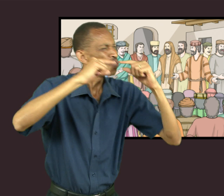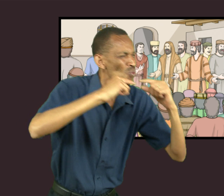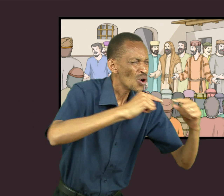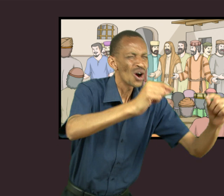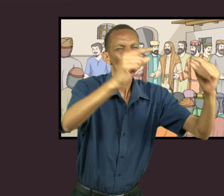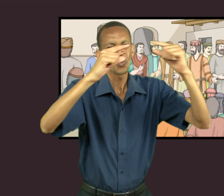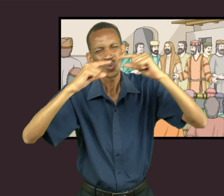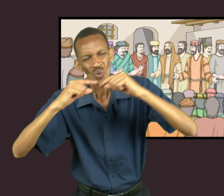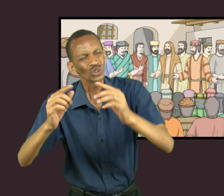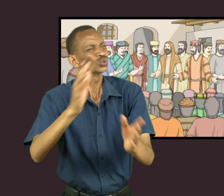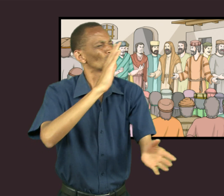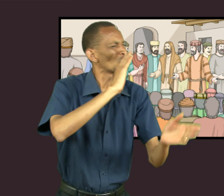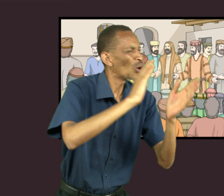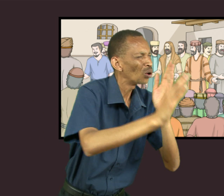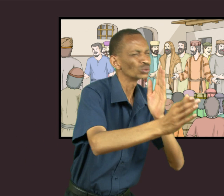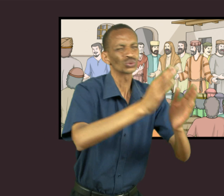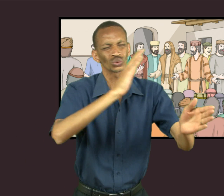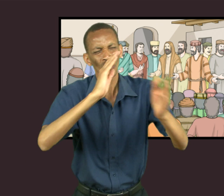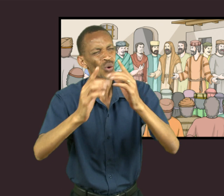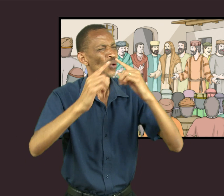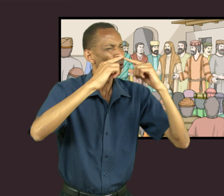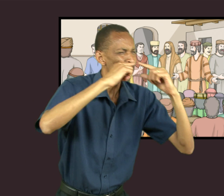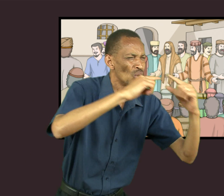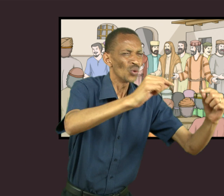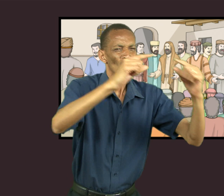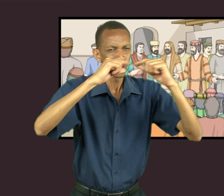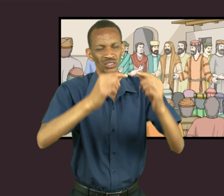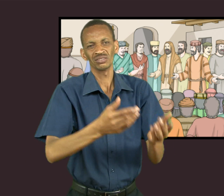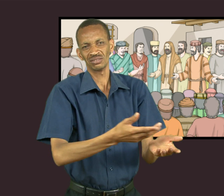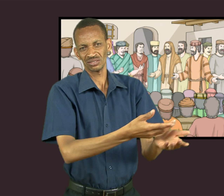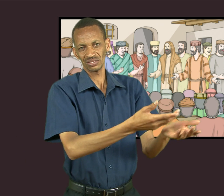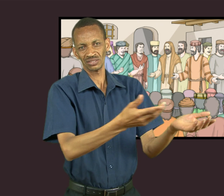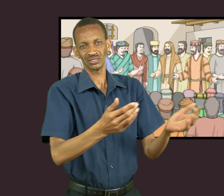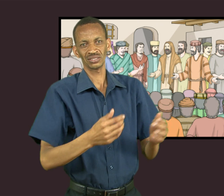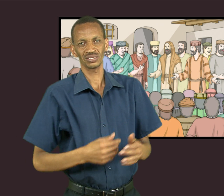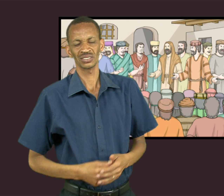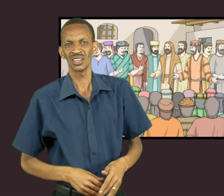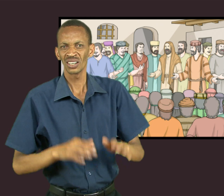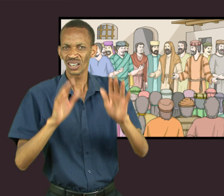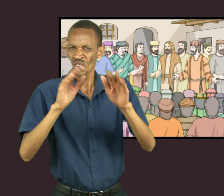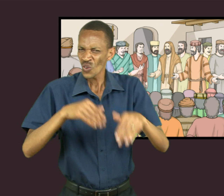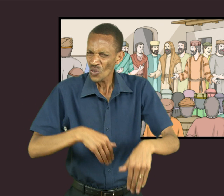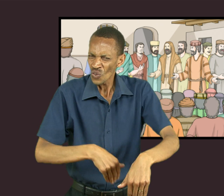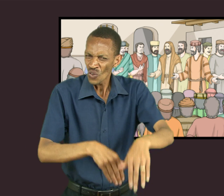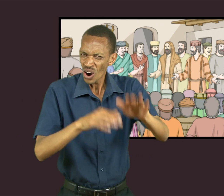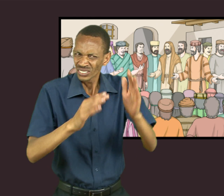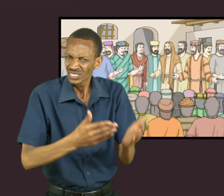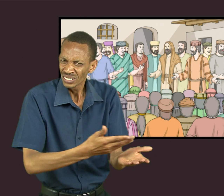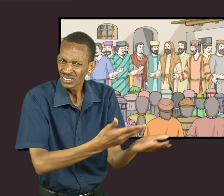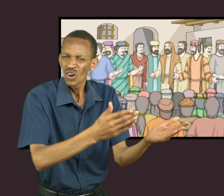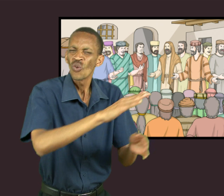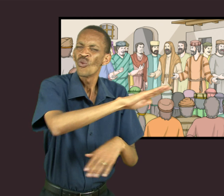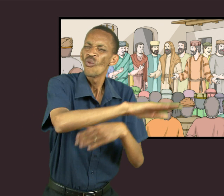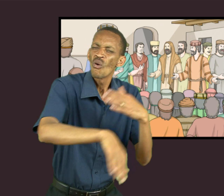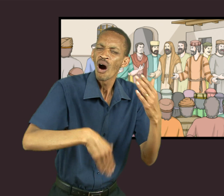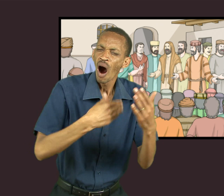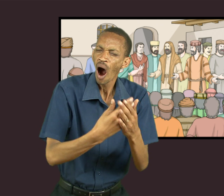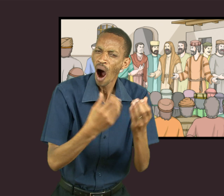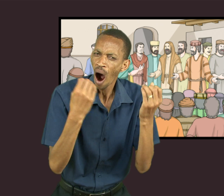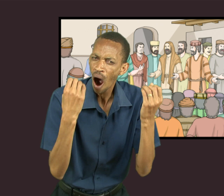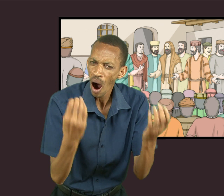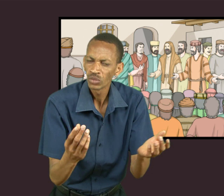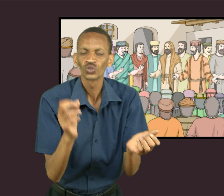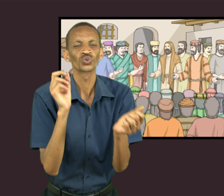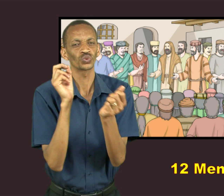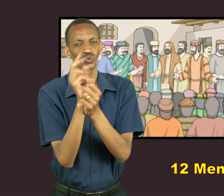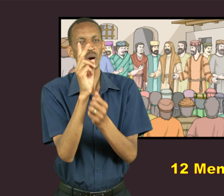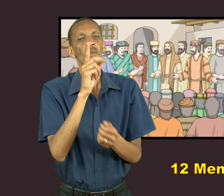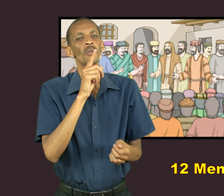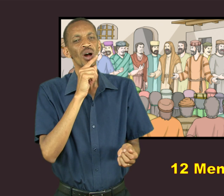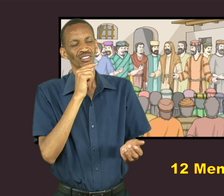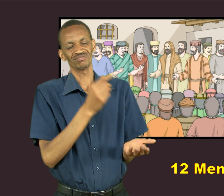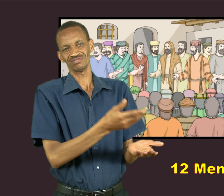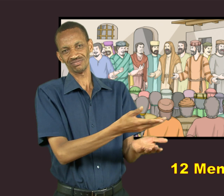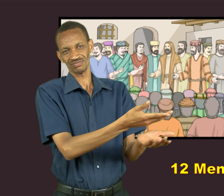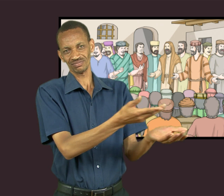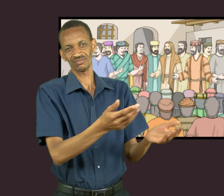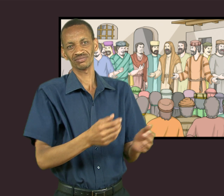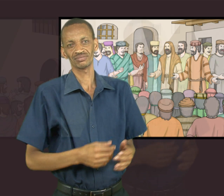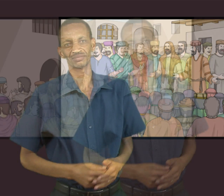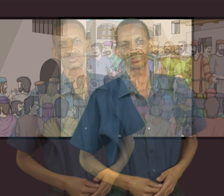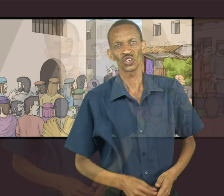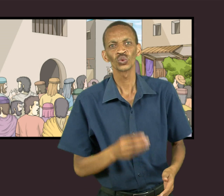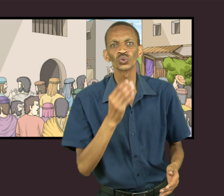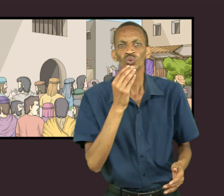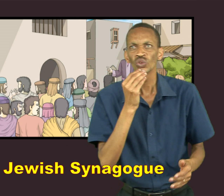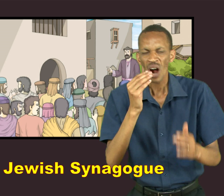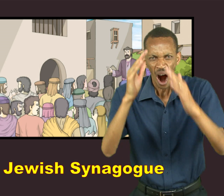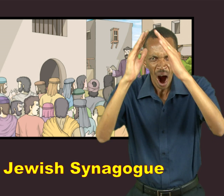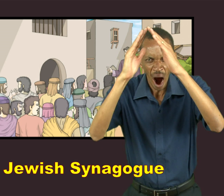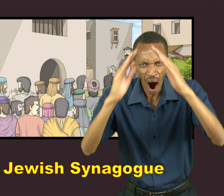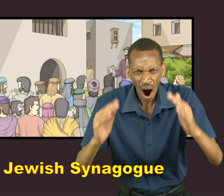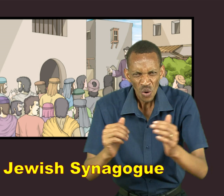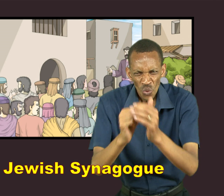There were about twelve men in all.